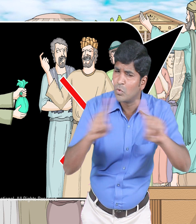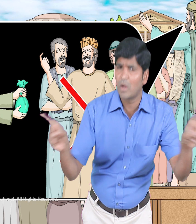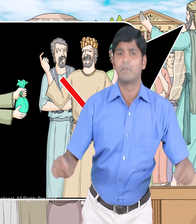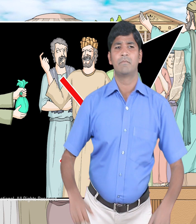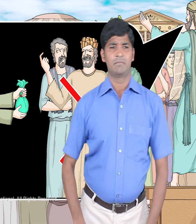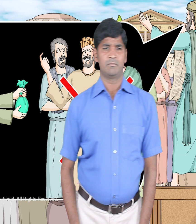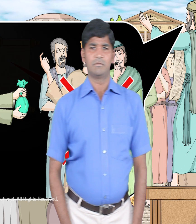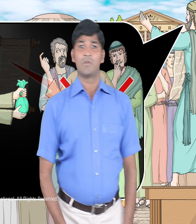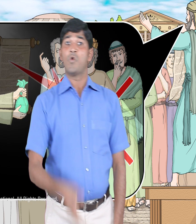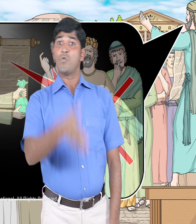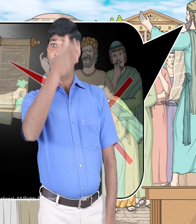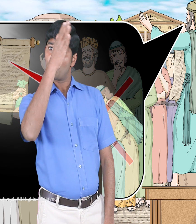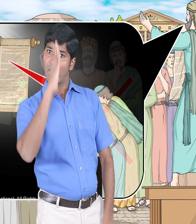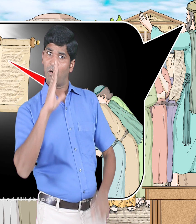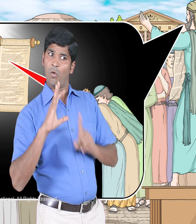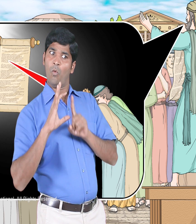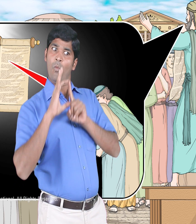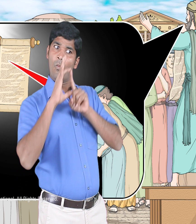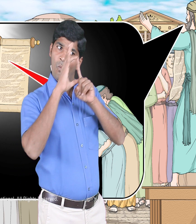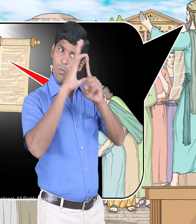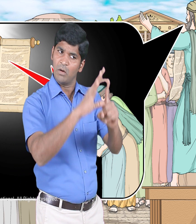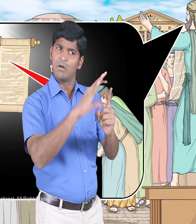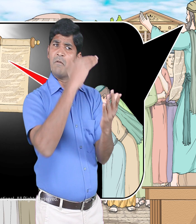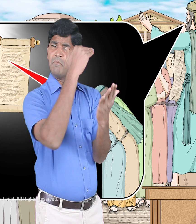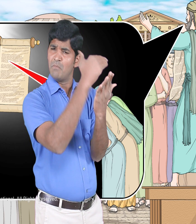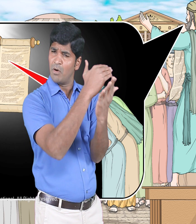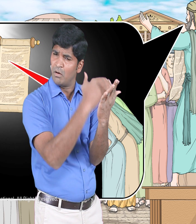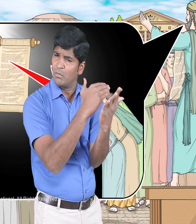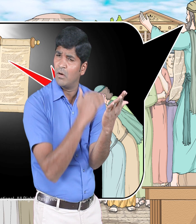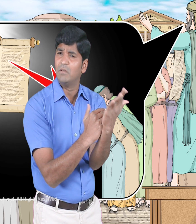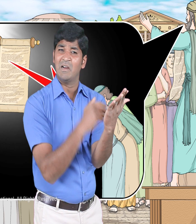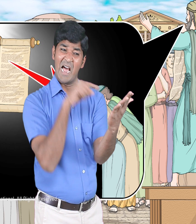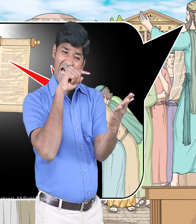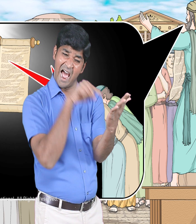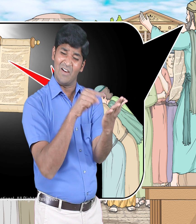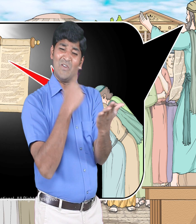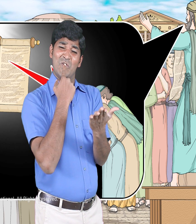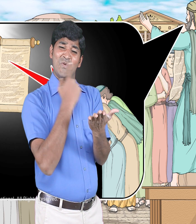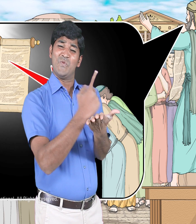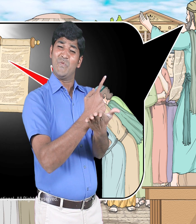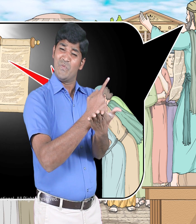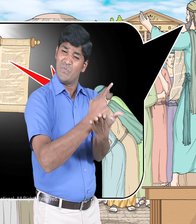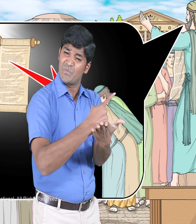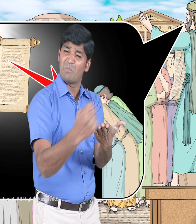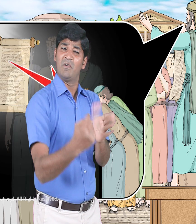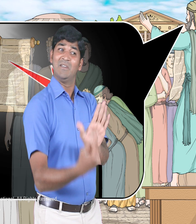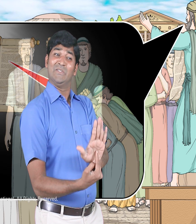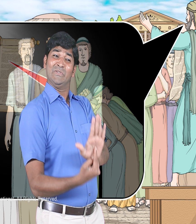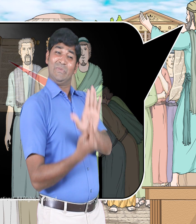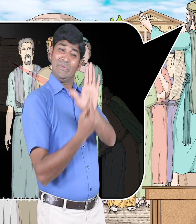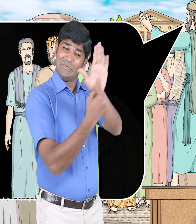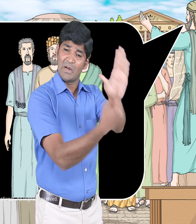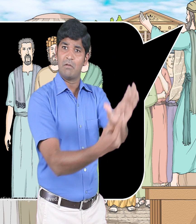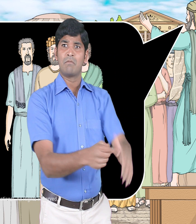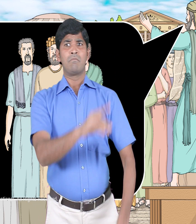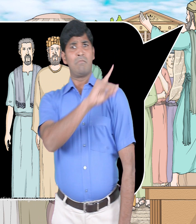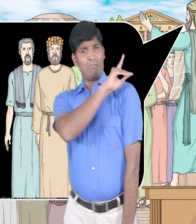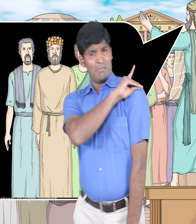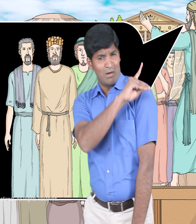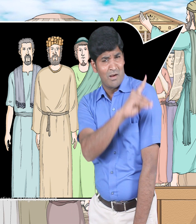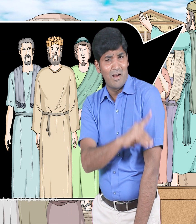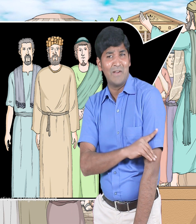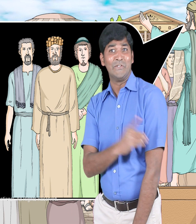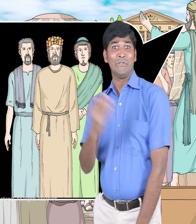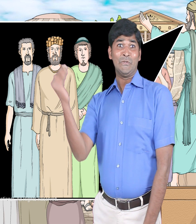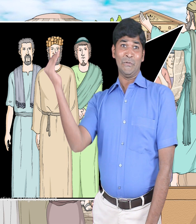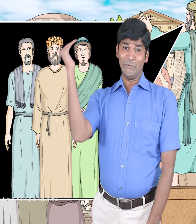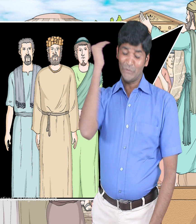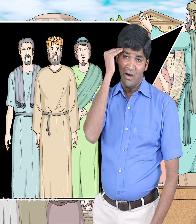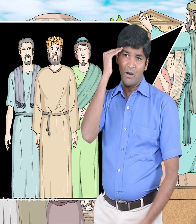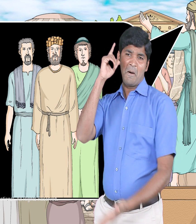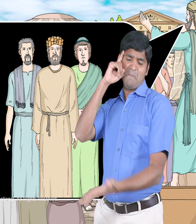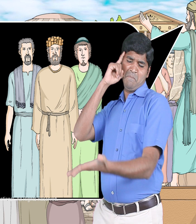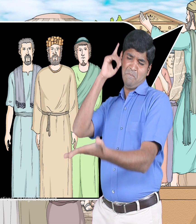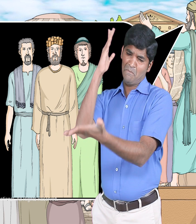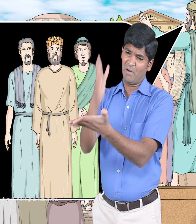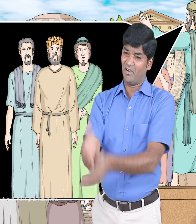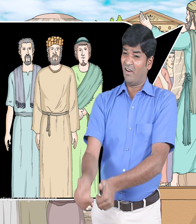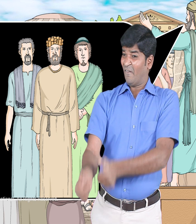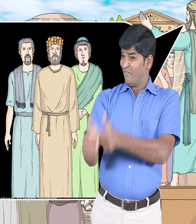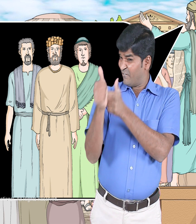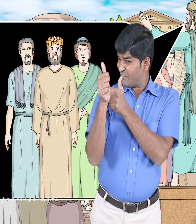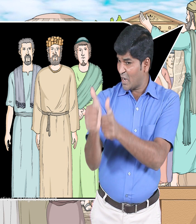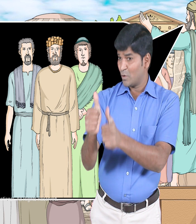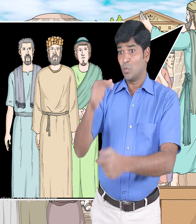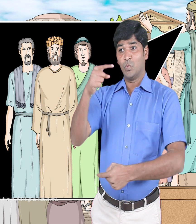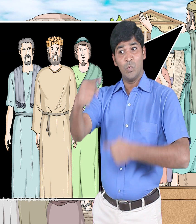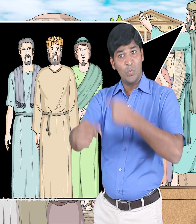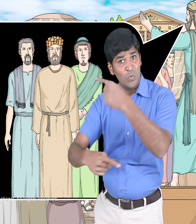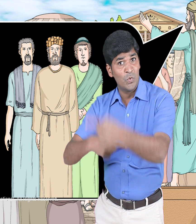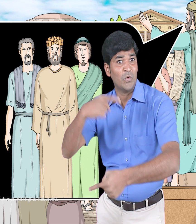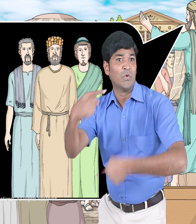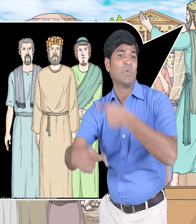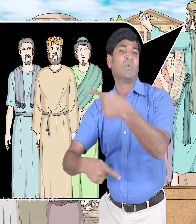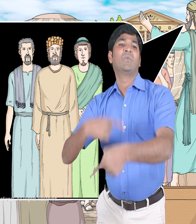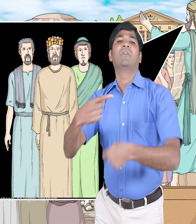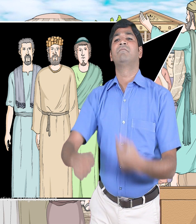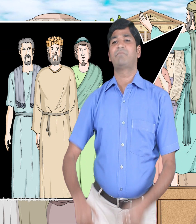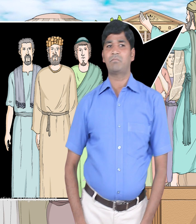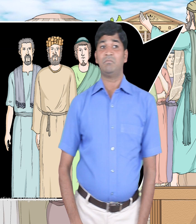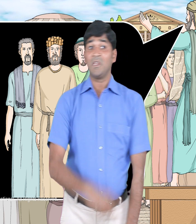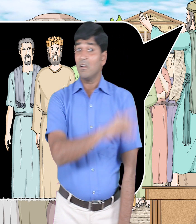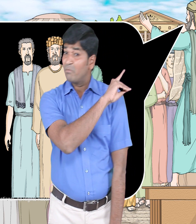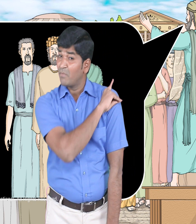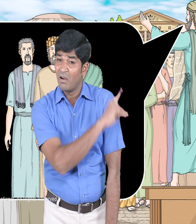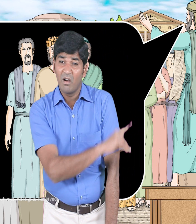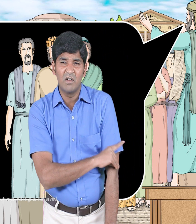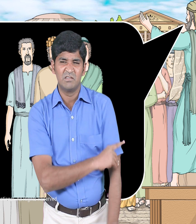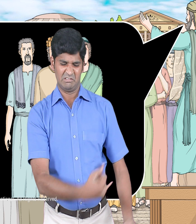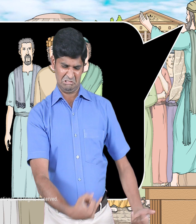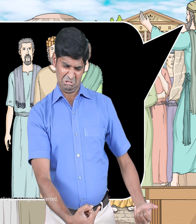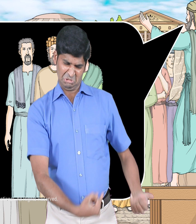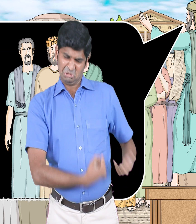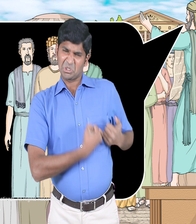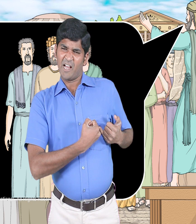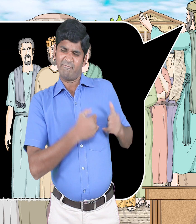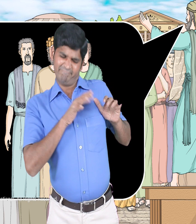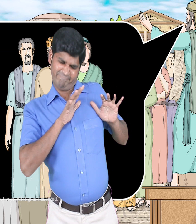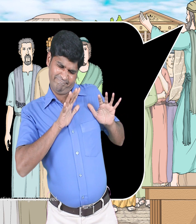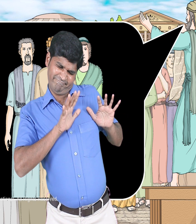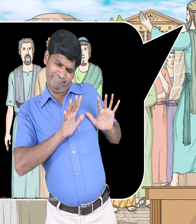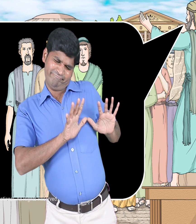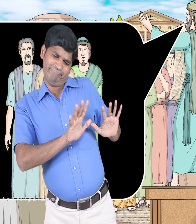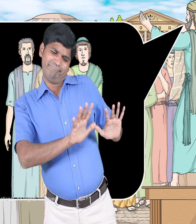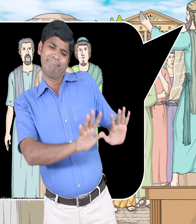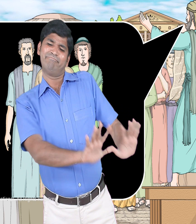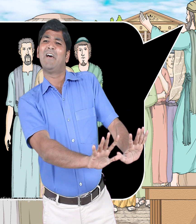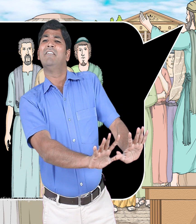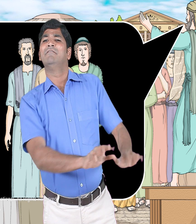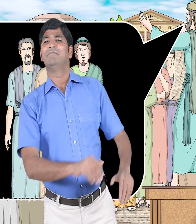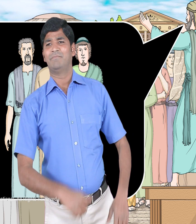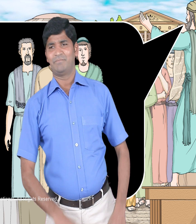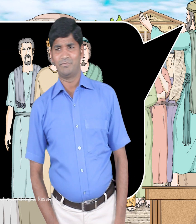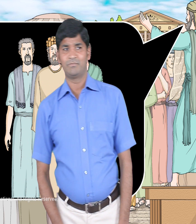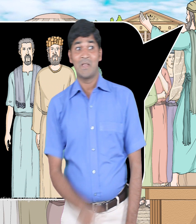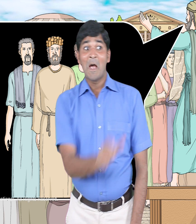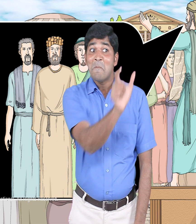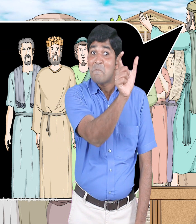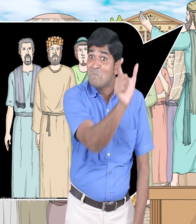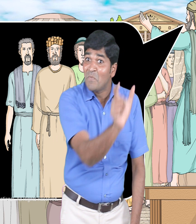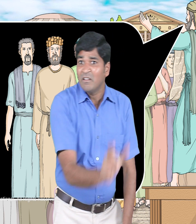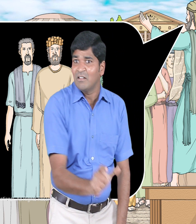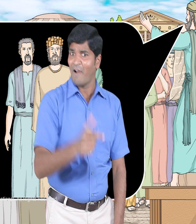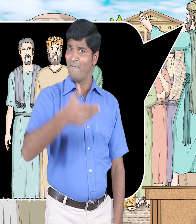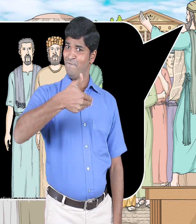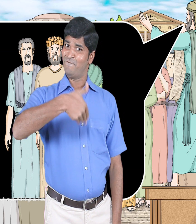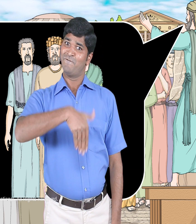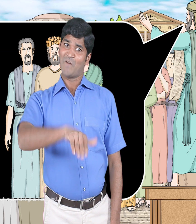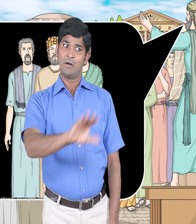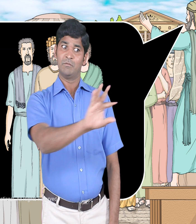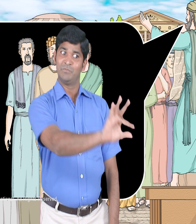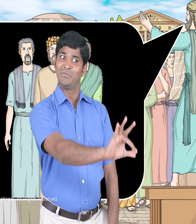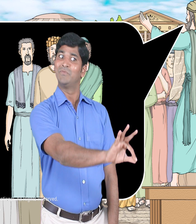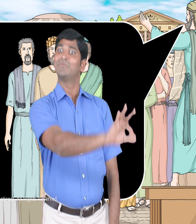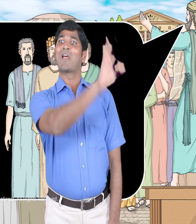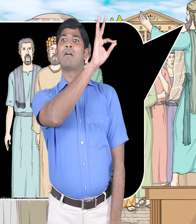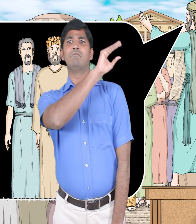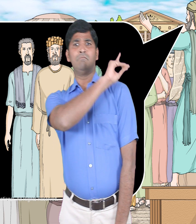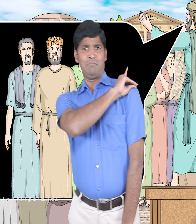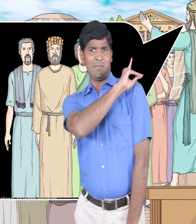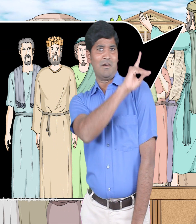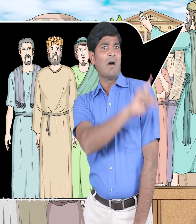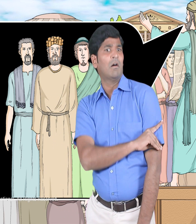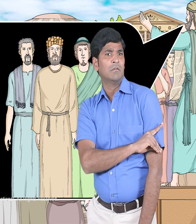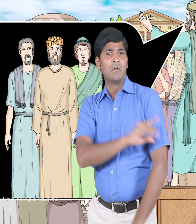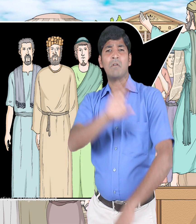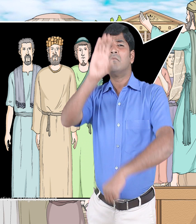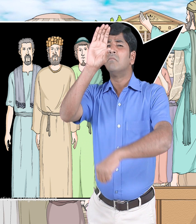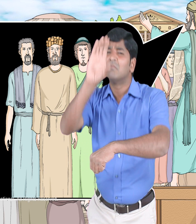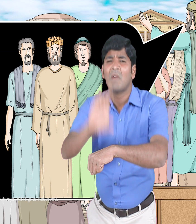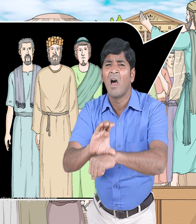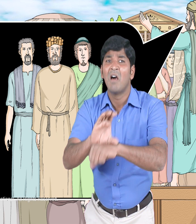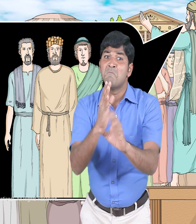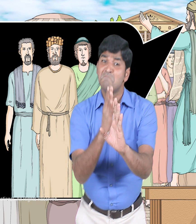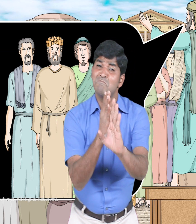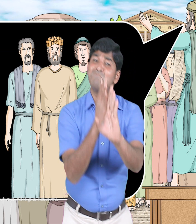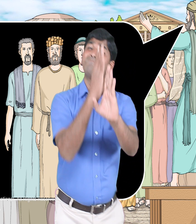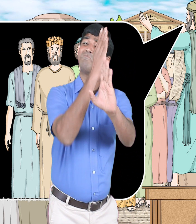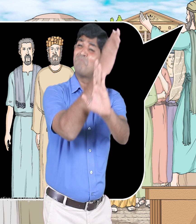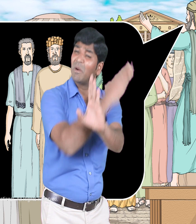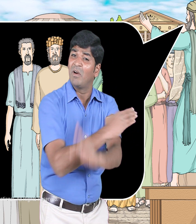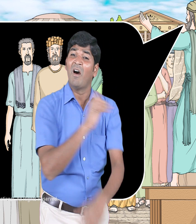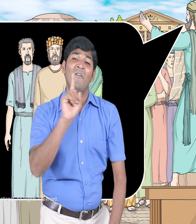They must hold to the mystery of the faith with a clear conscience.